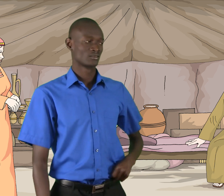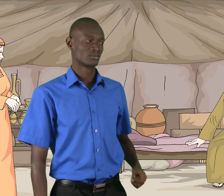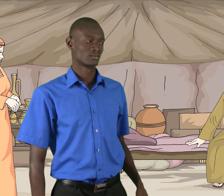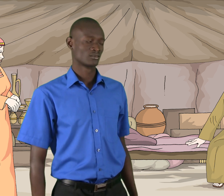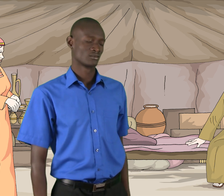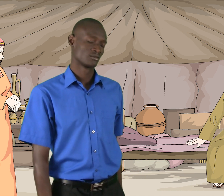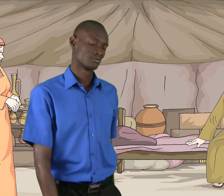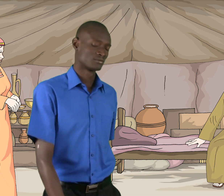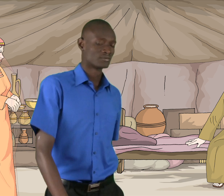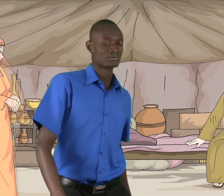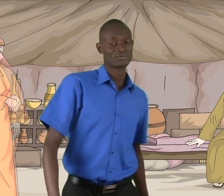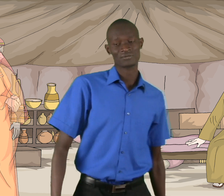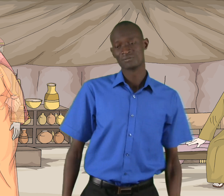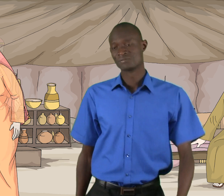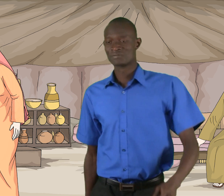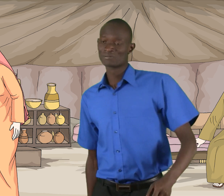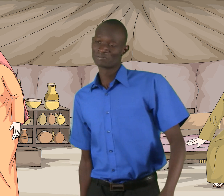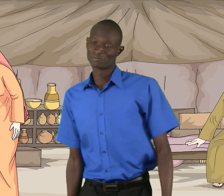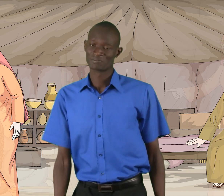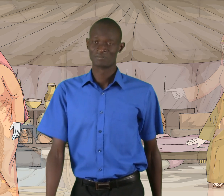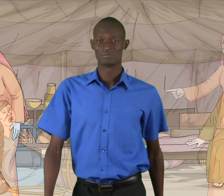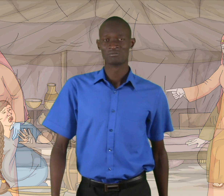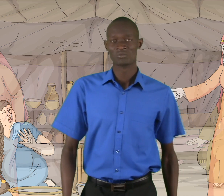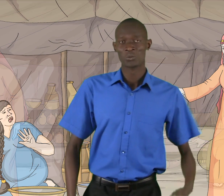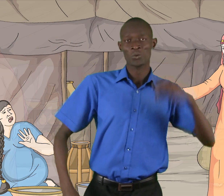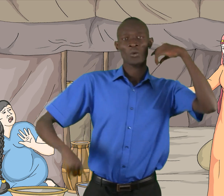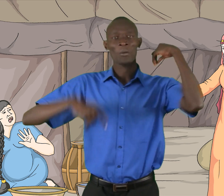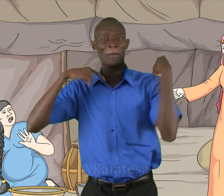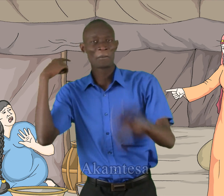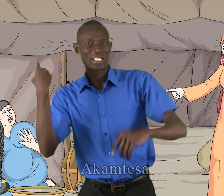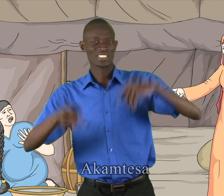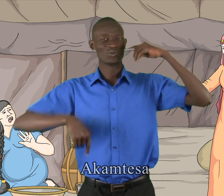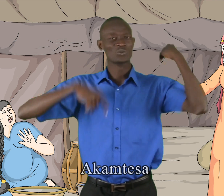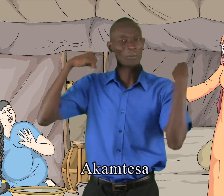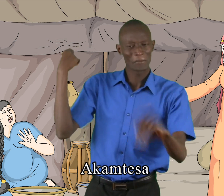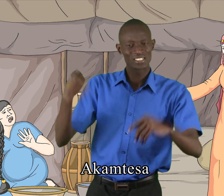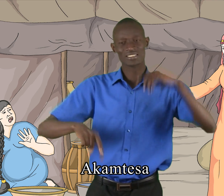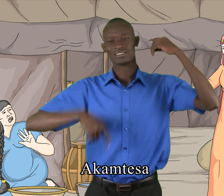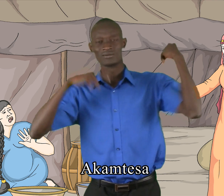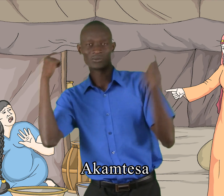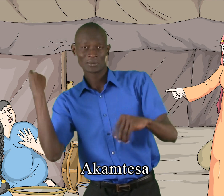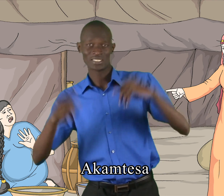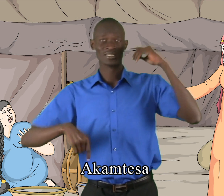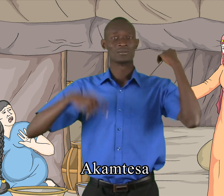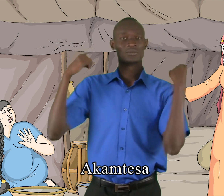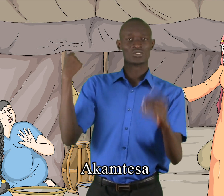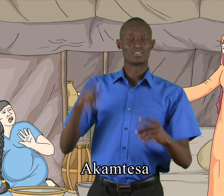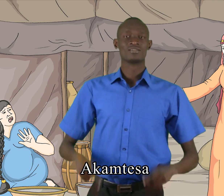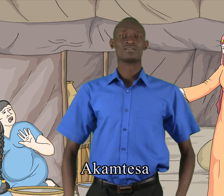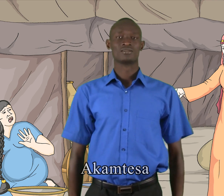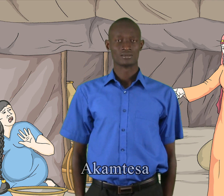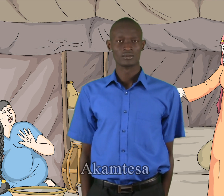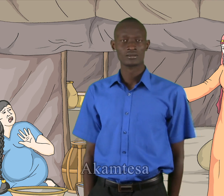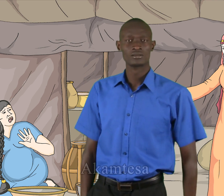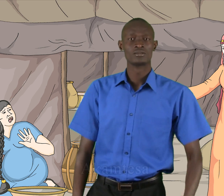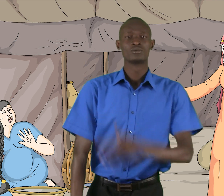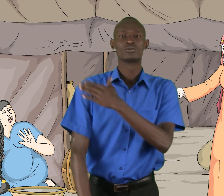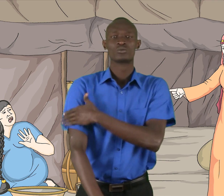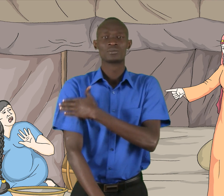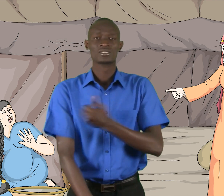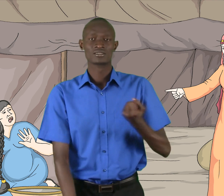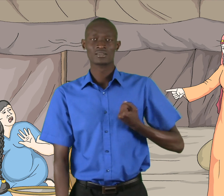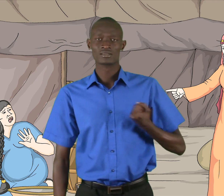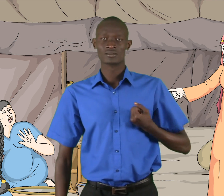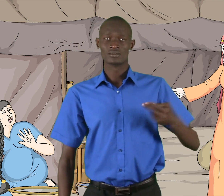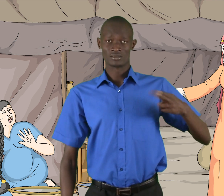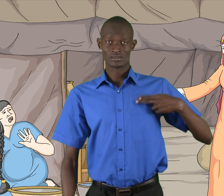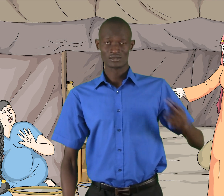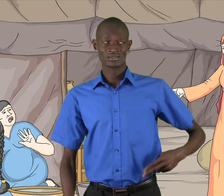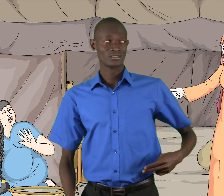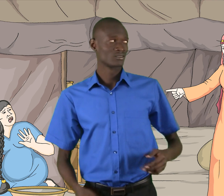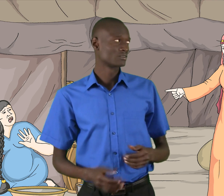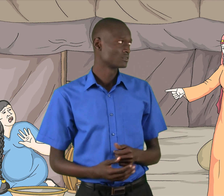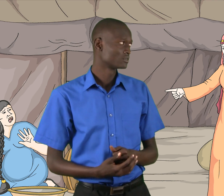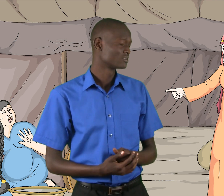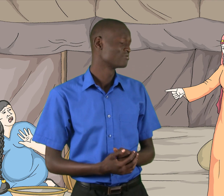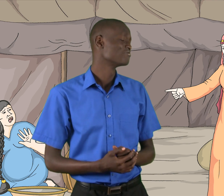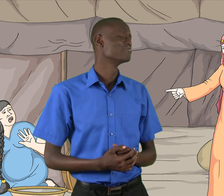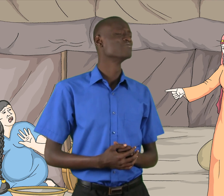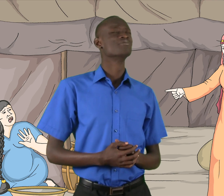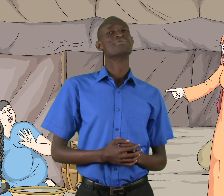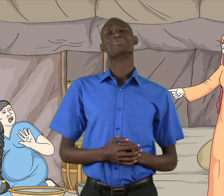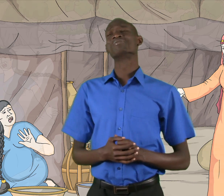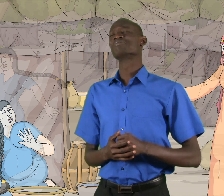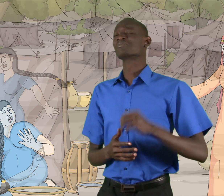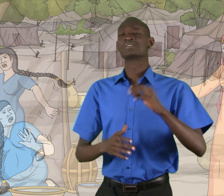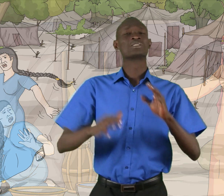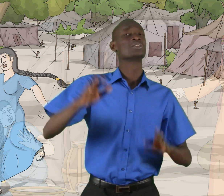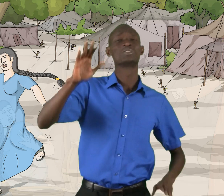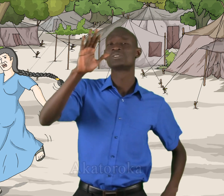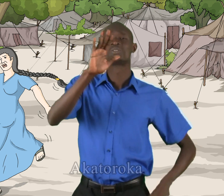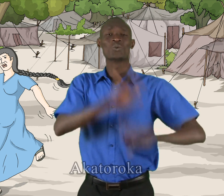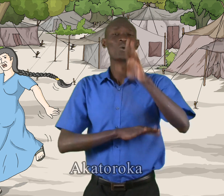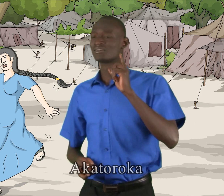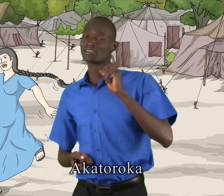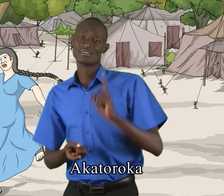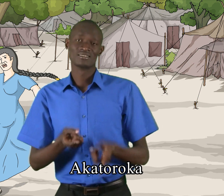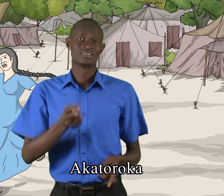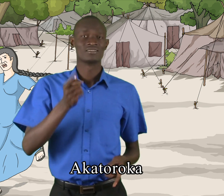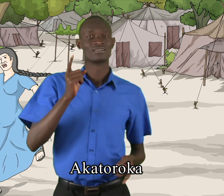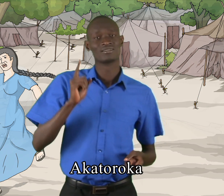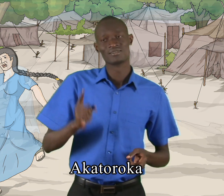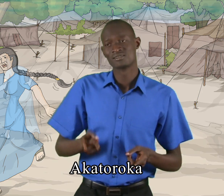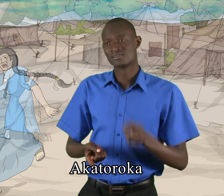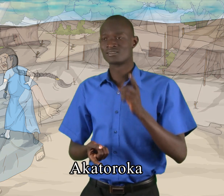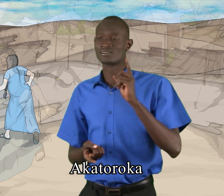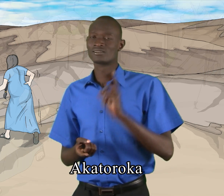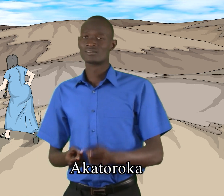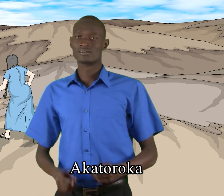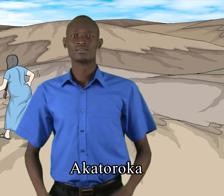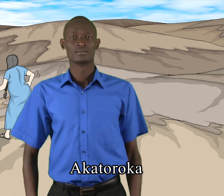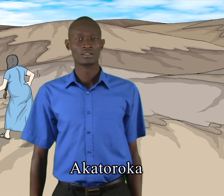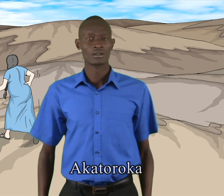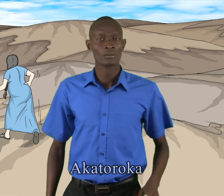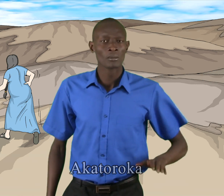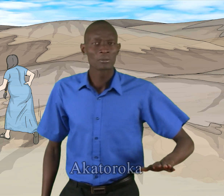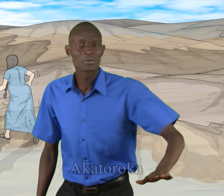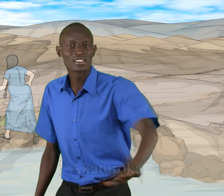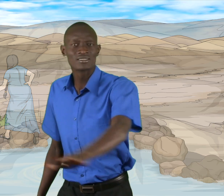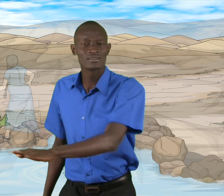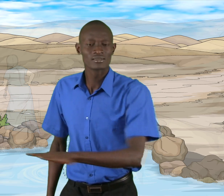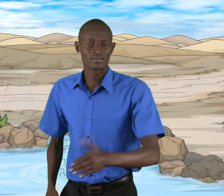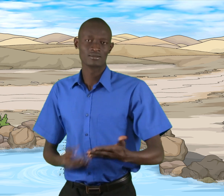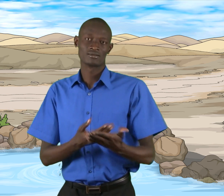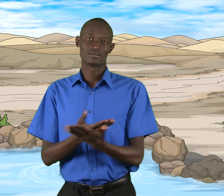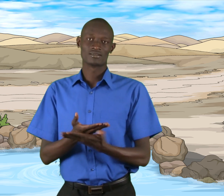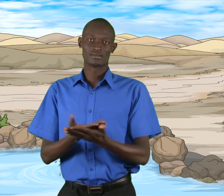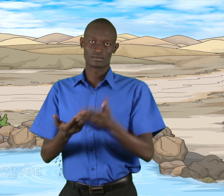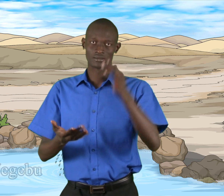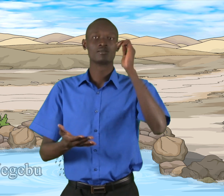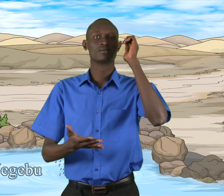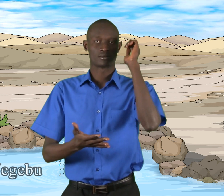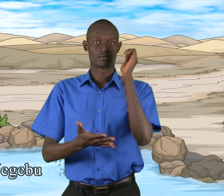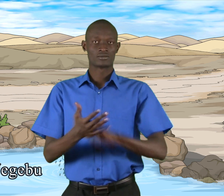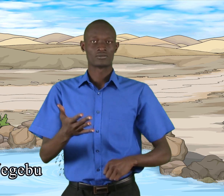Then Sarai treated Hagar so harshly that she fled from her.